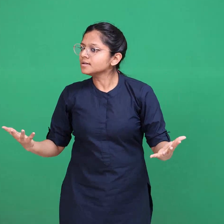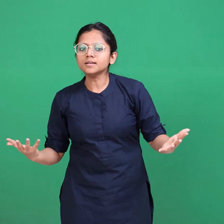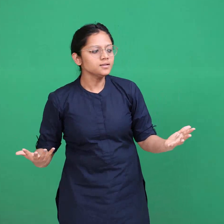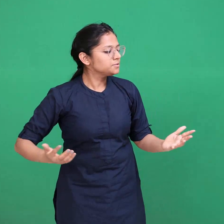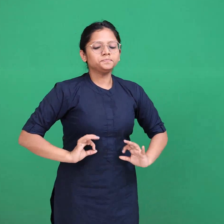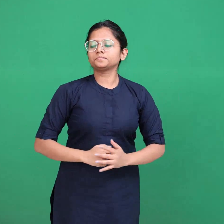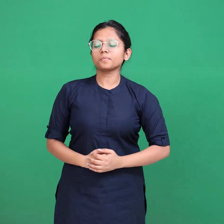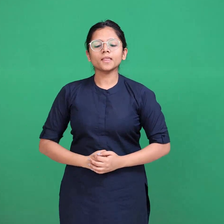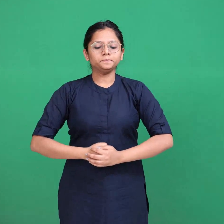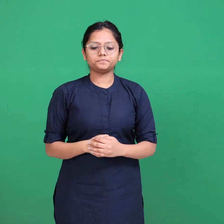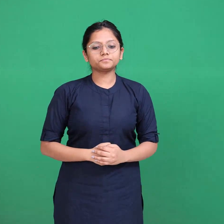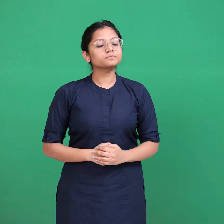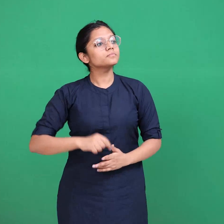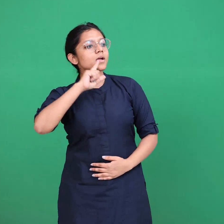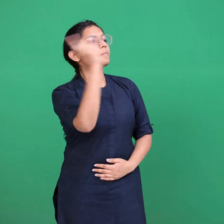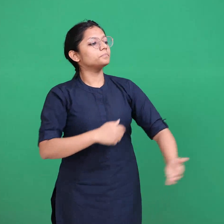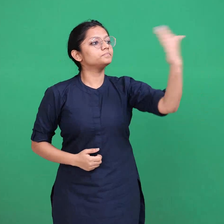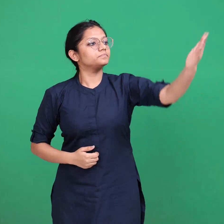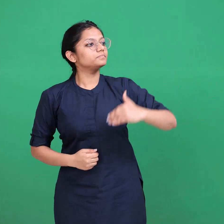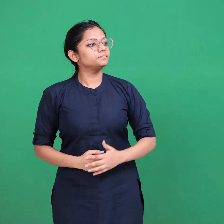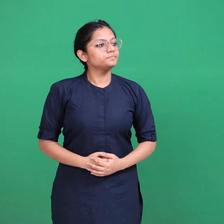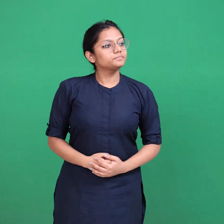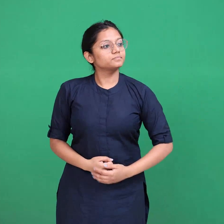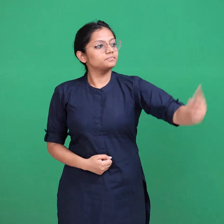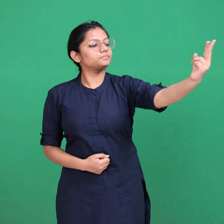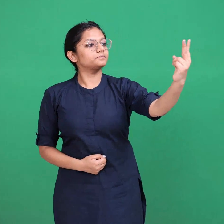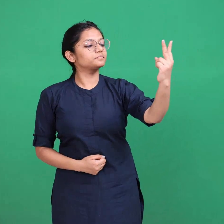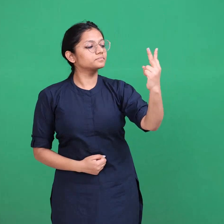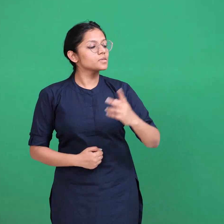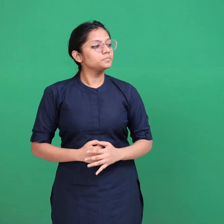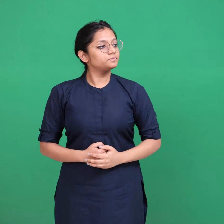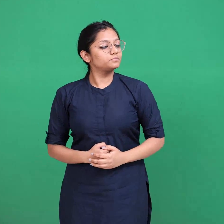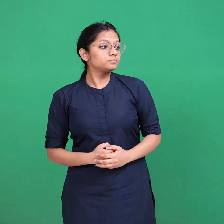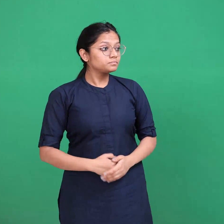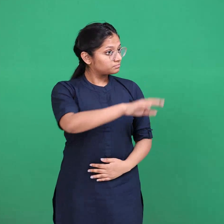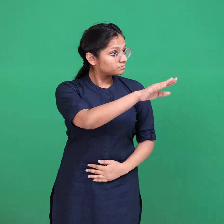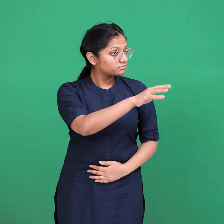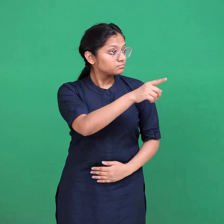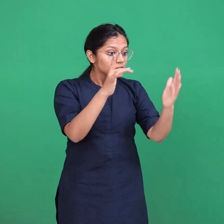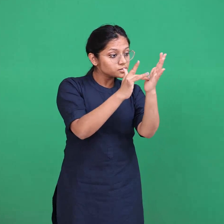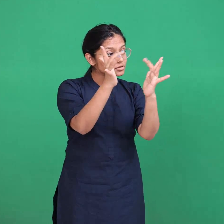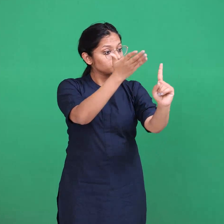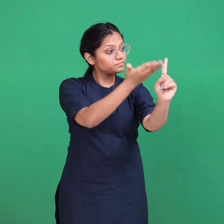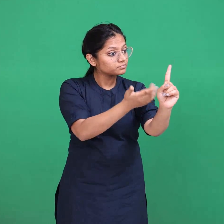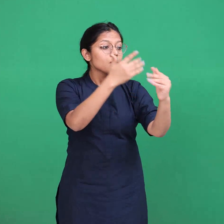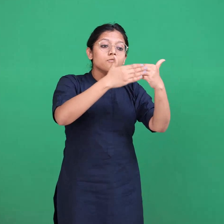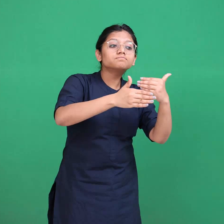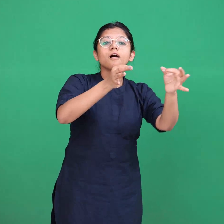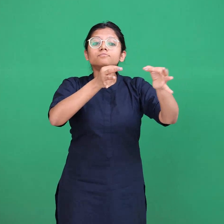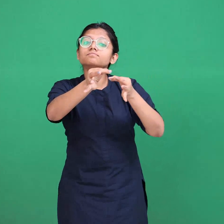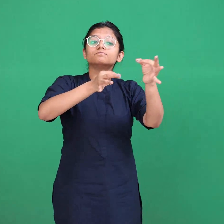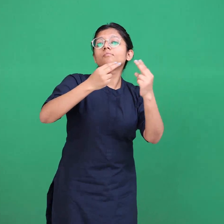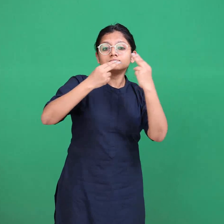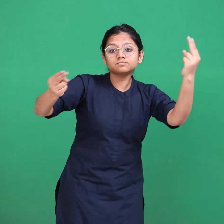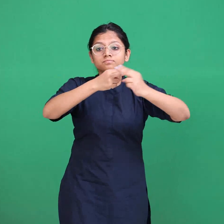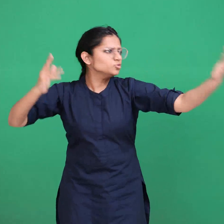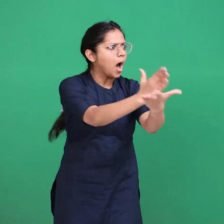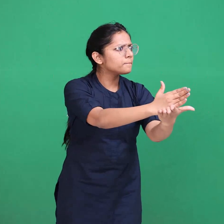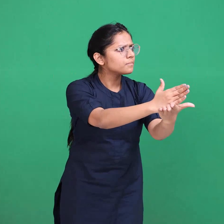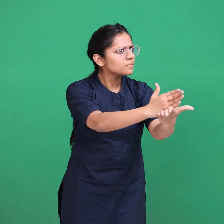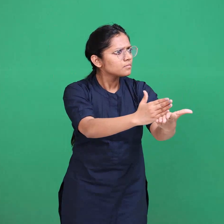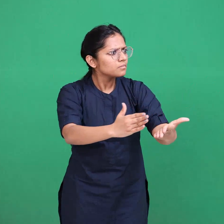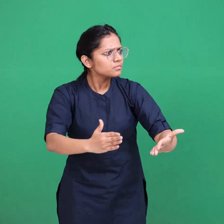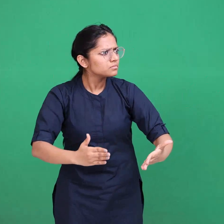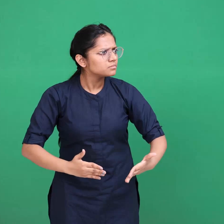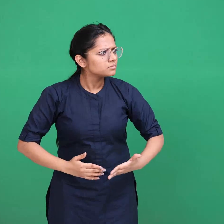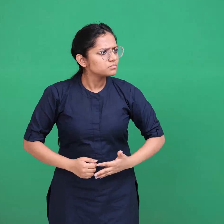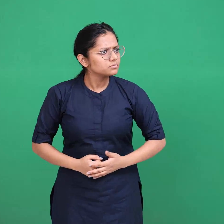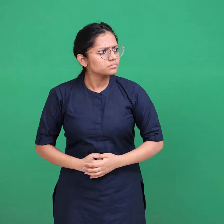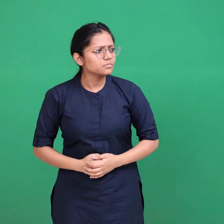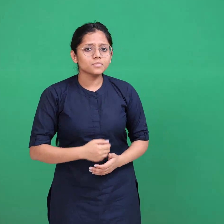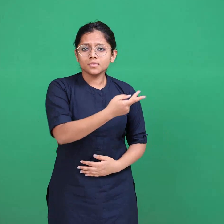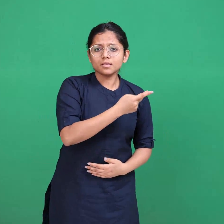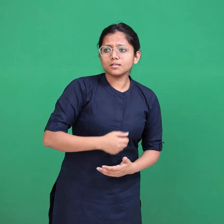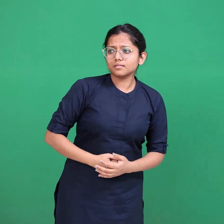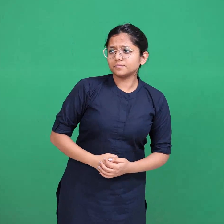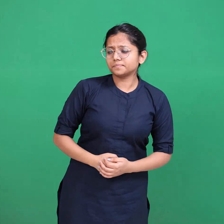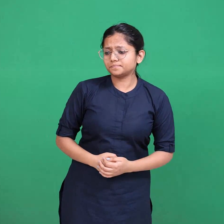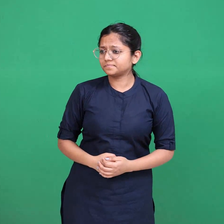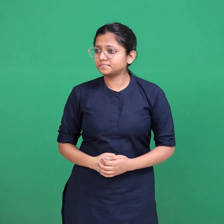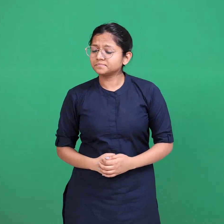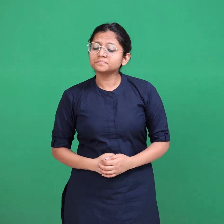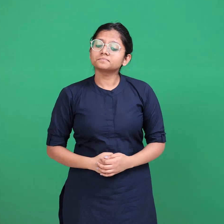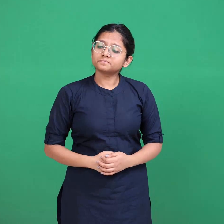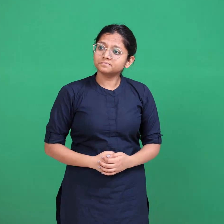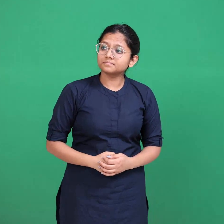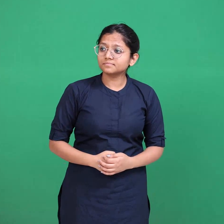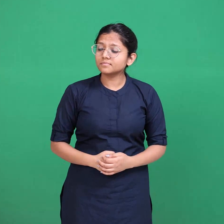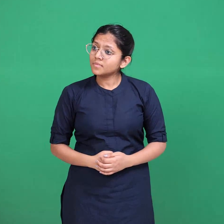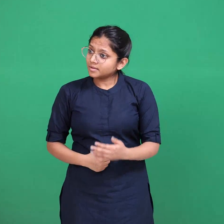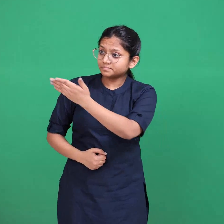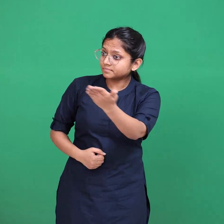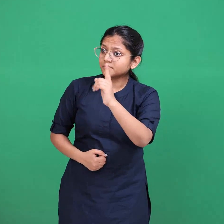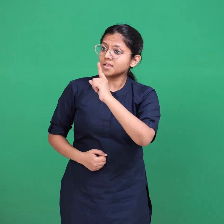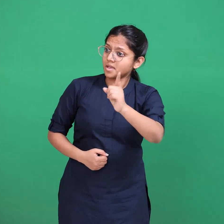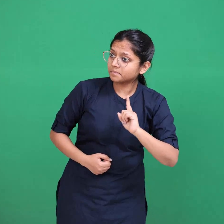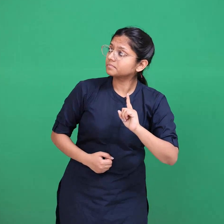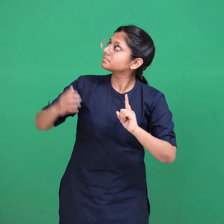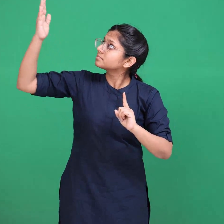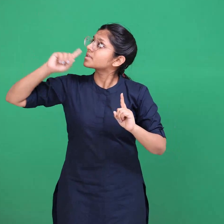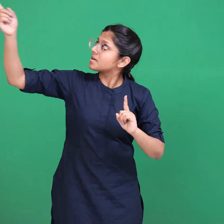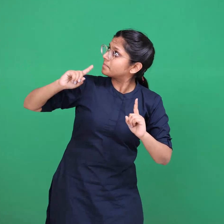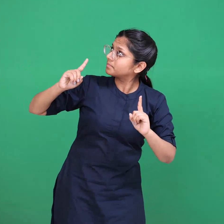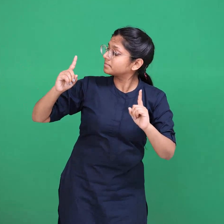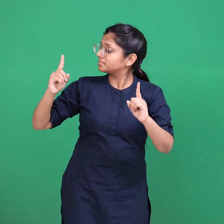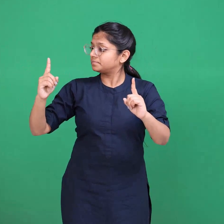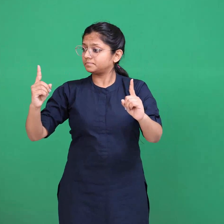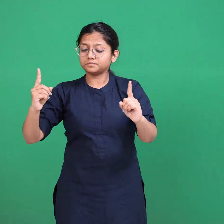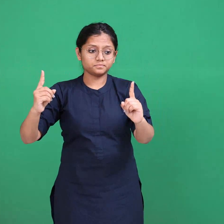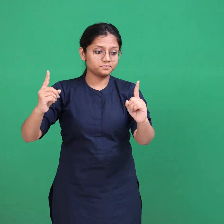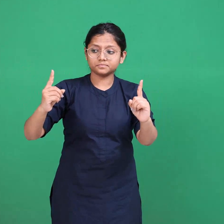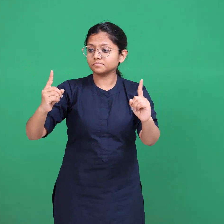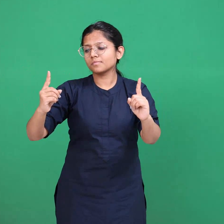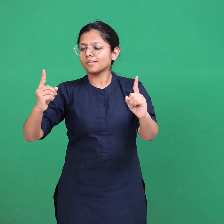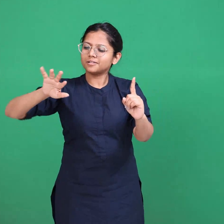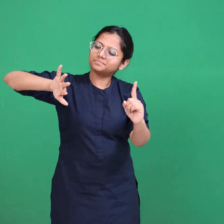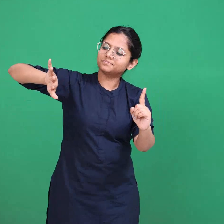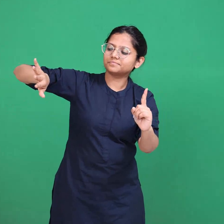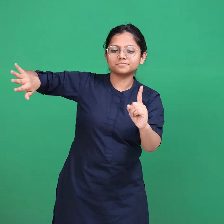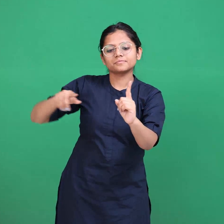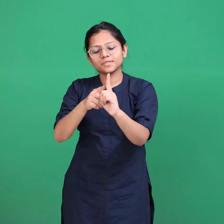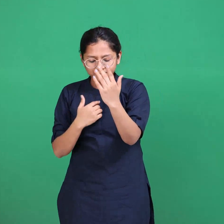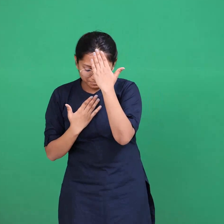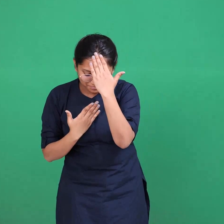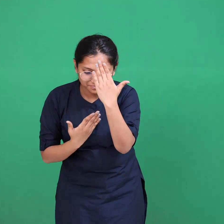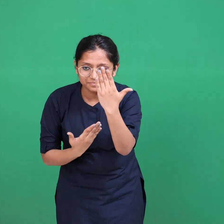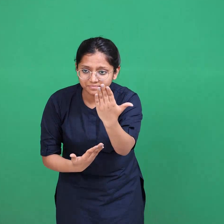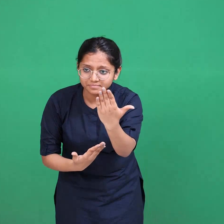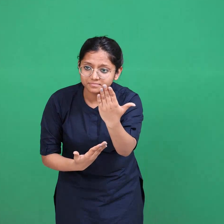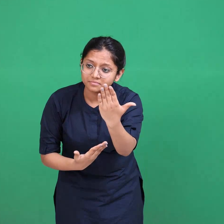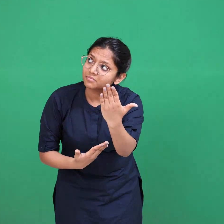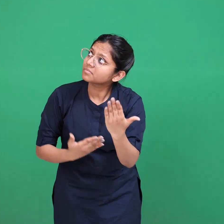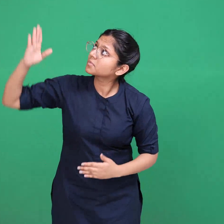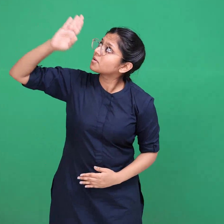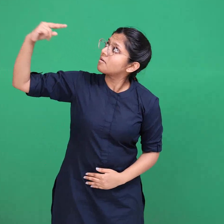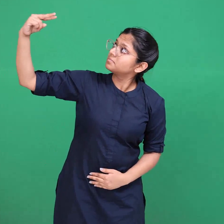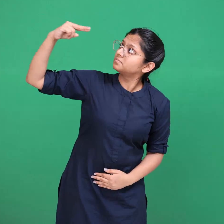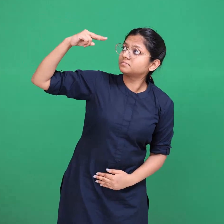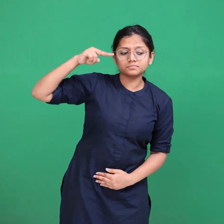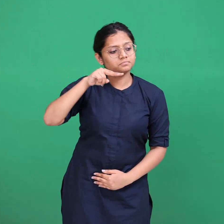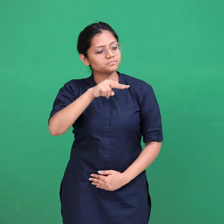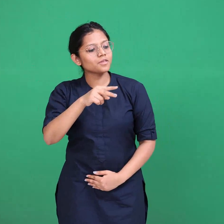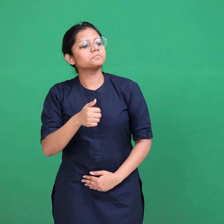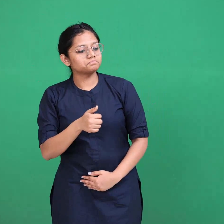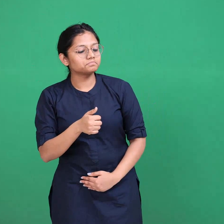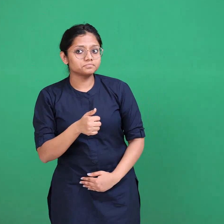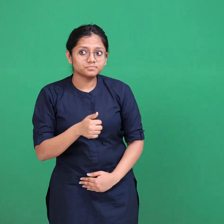Then they called them in again and commanded them not to speak or teach at all in the name of Jesus.